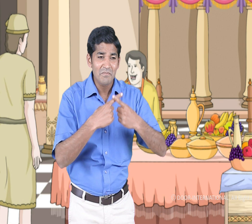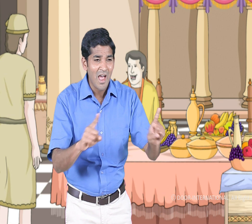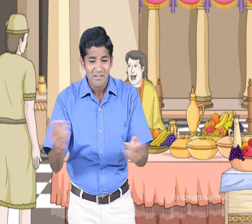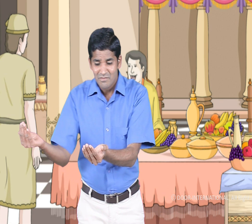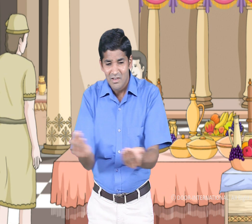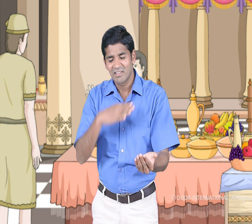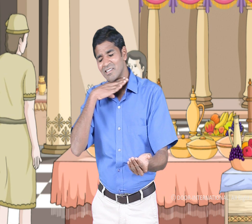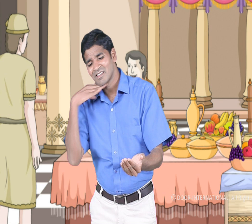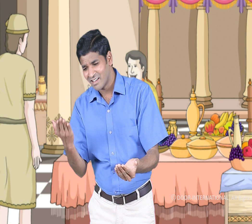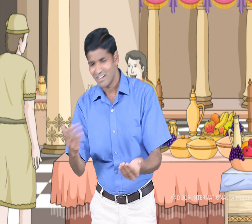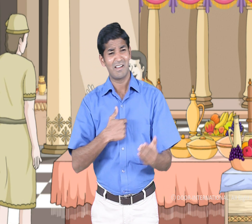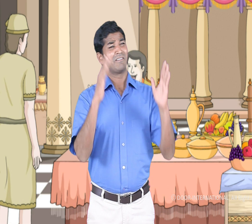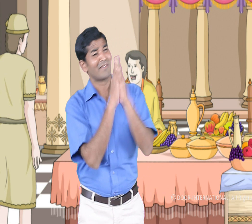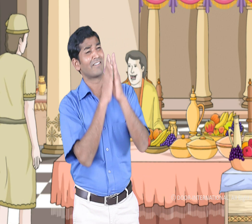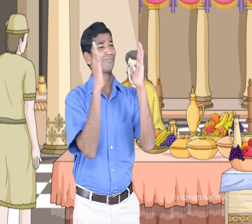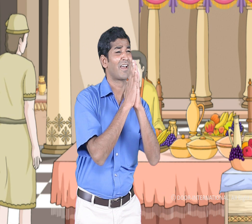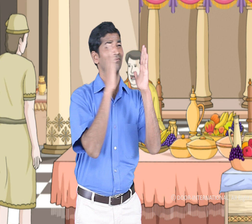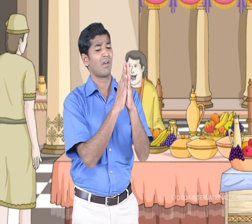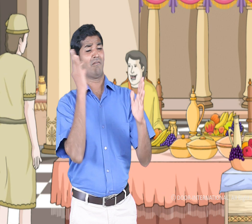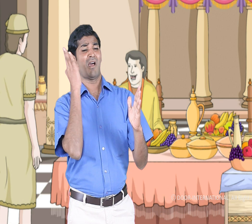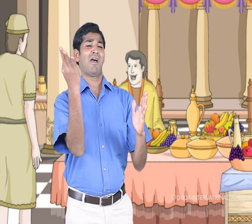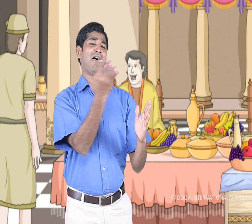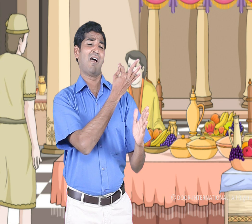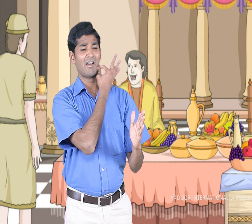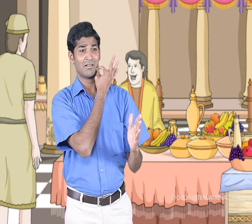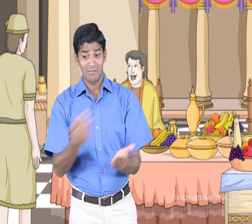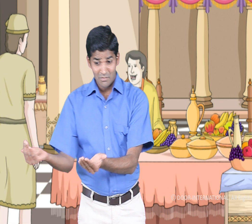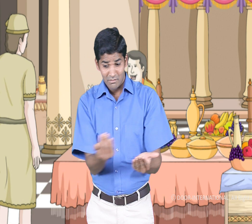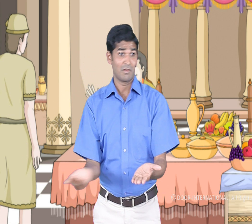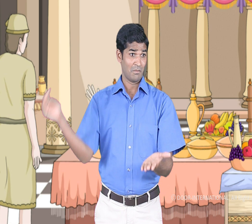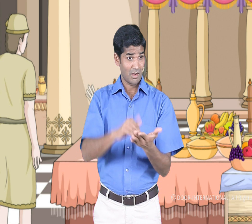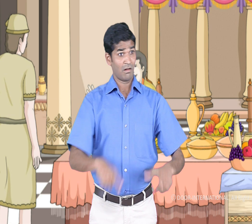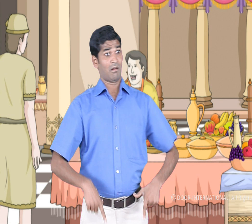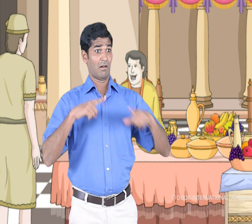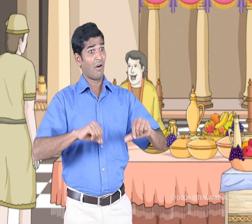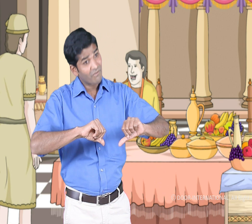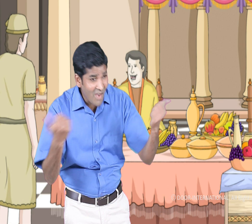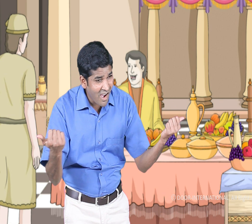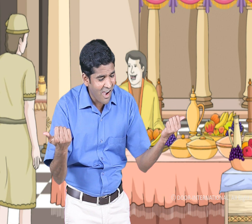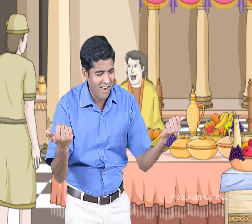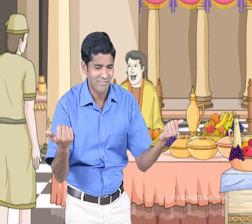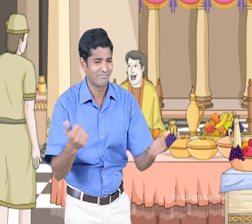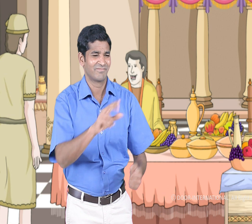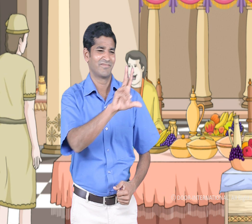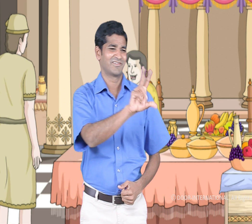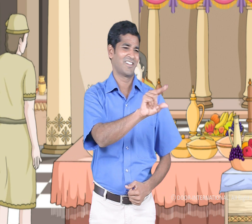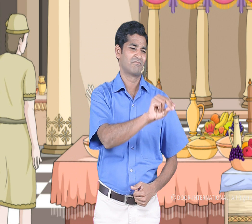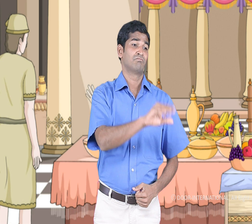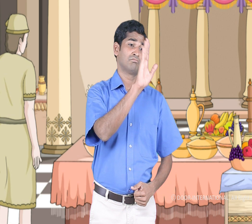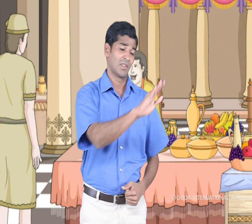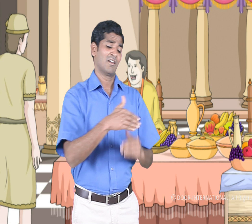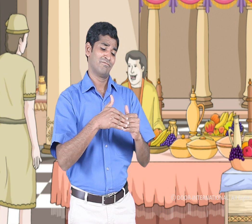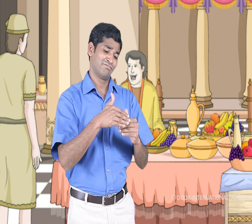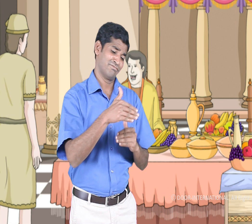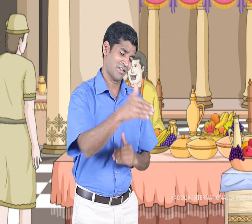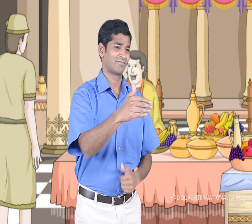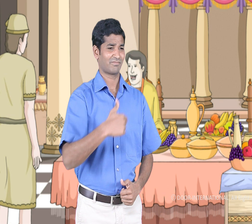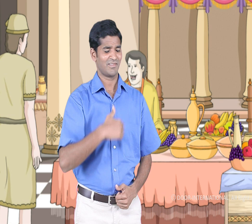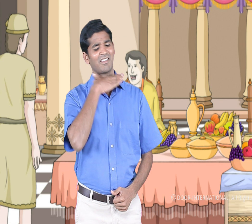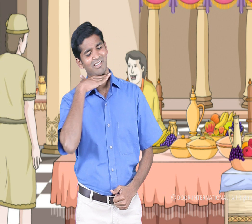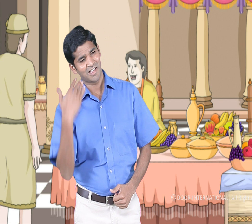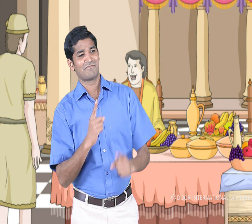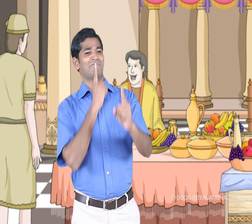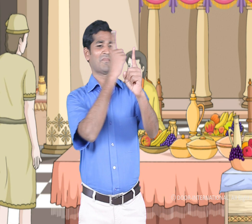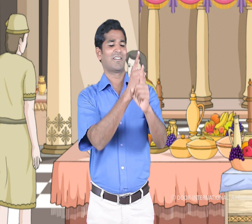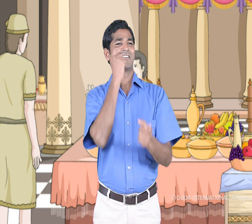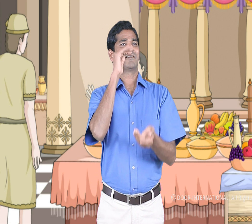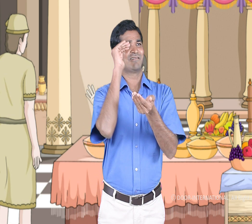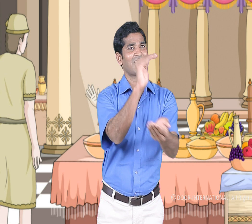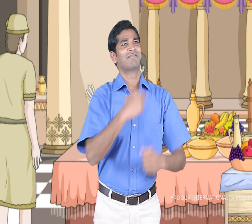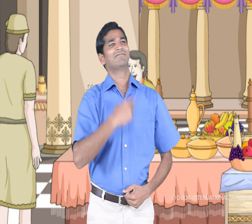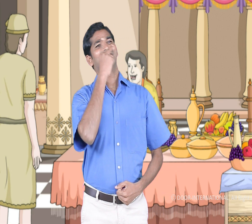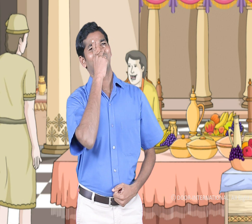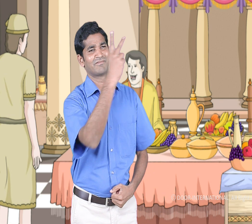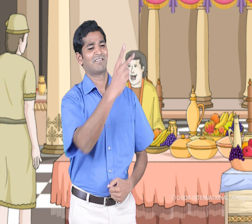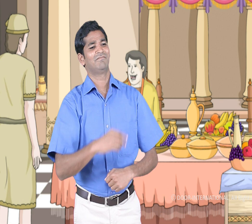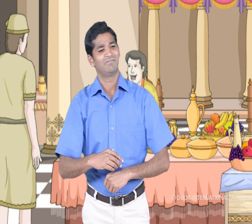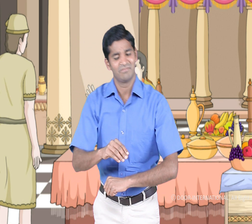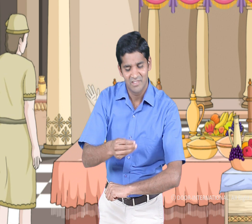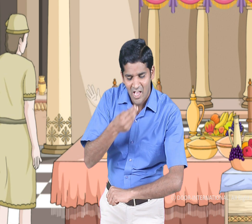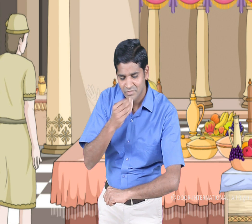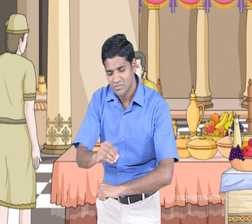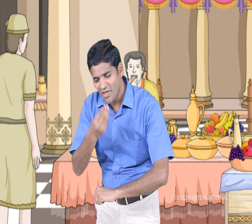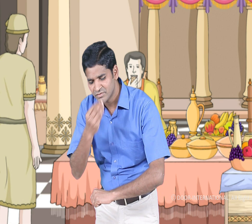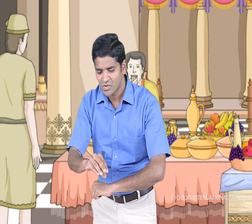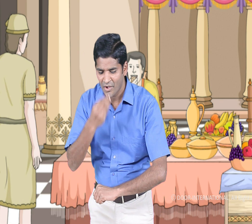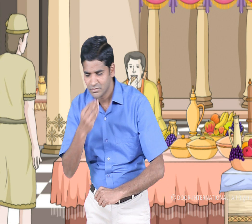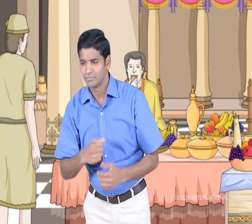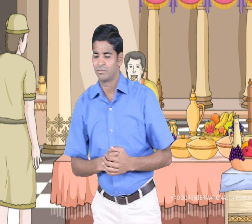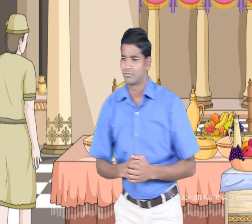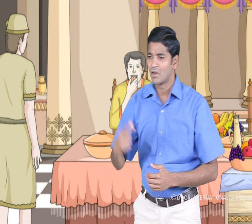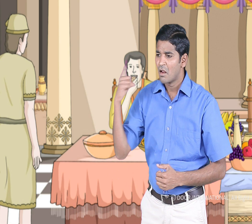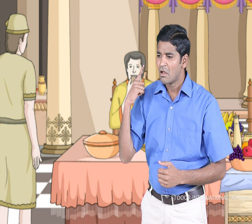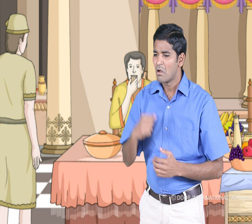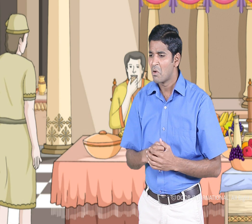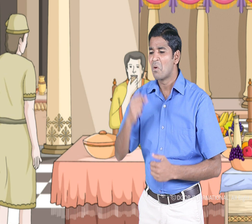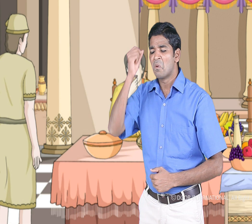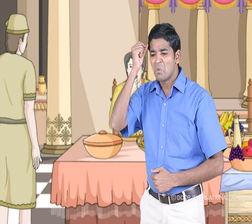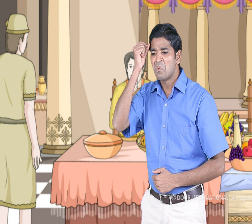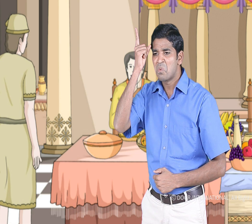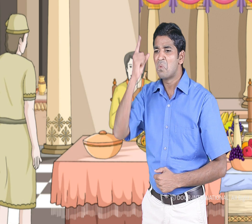The LORD may be gracious to me and let him live.’ But now that he is dead, why should I fast?